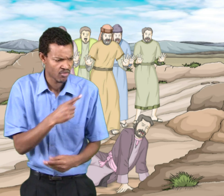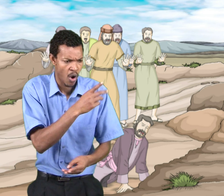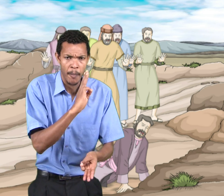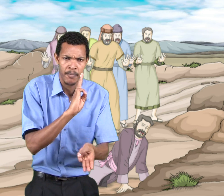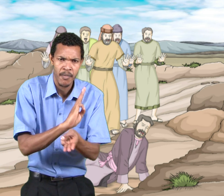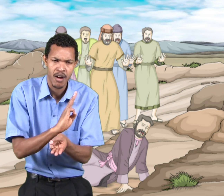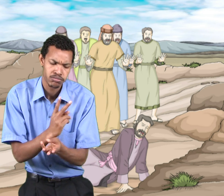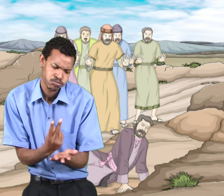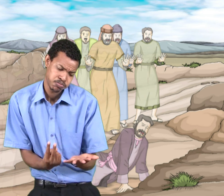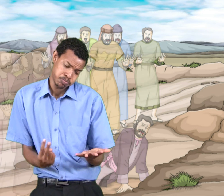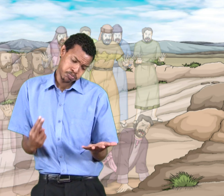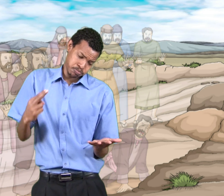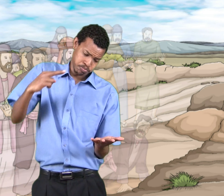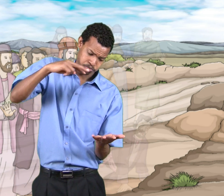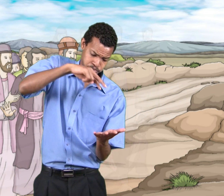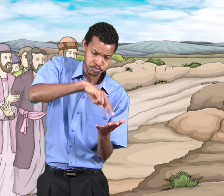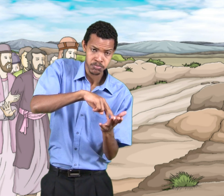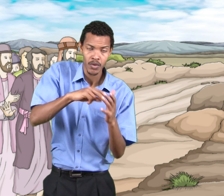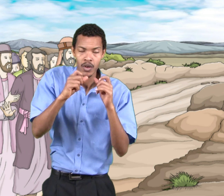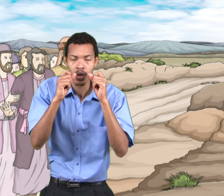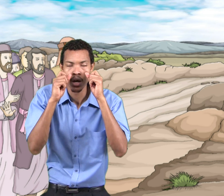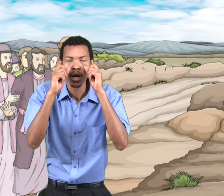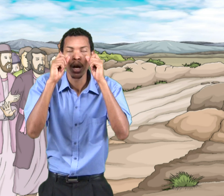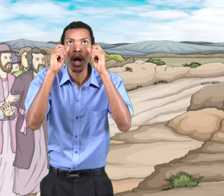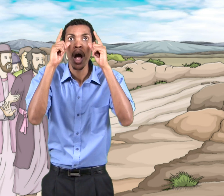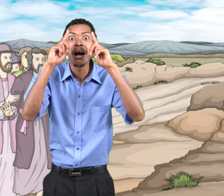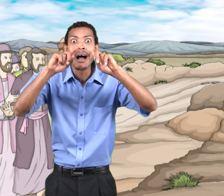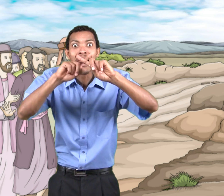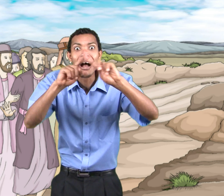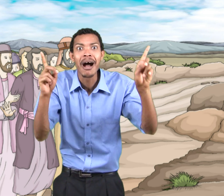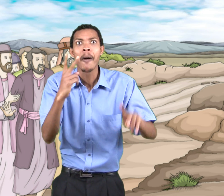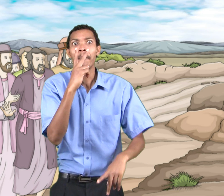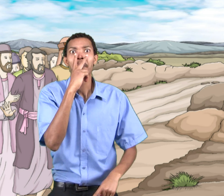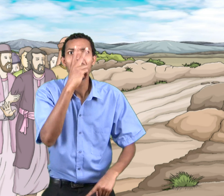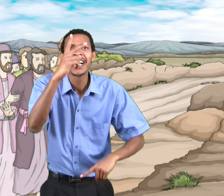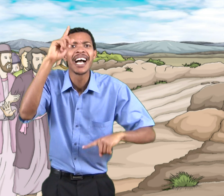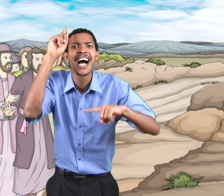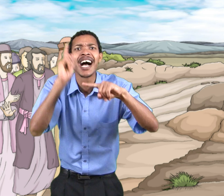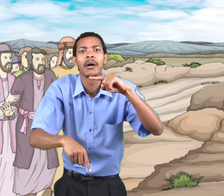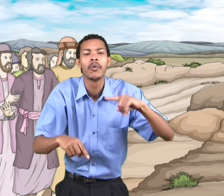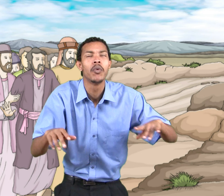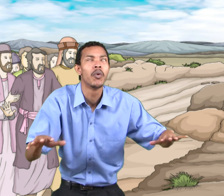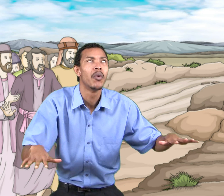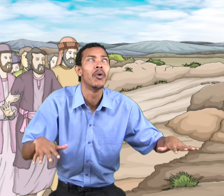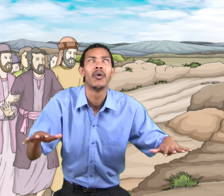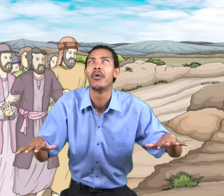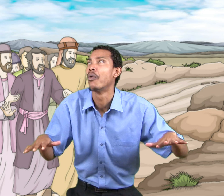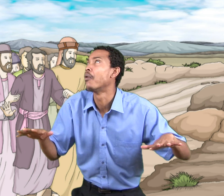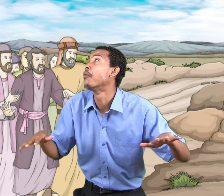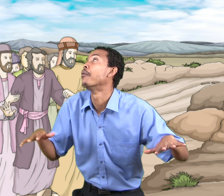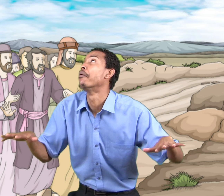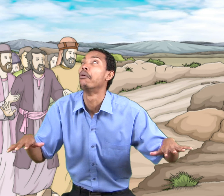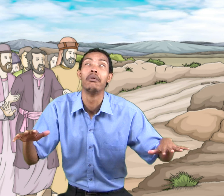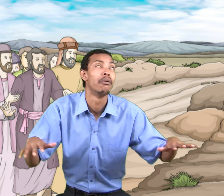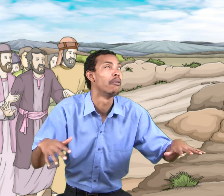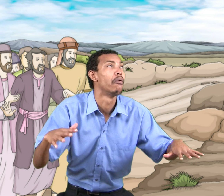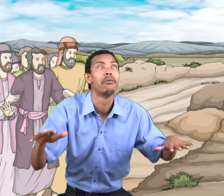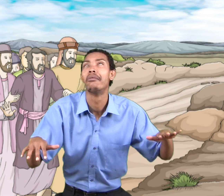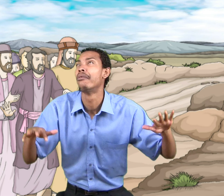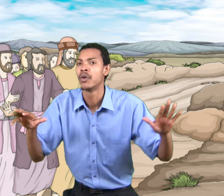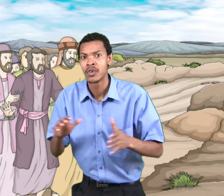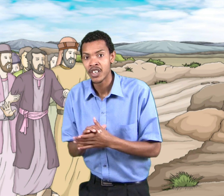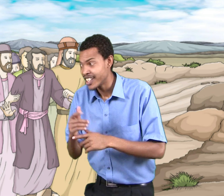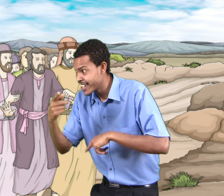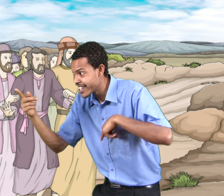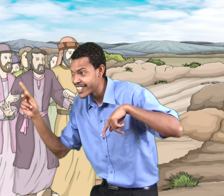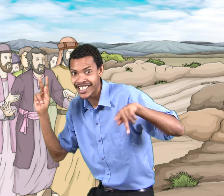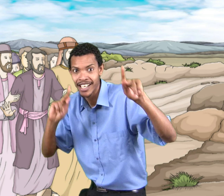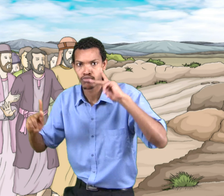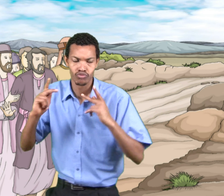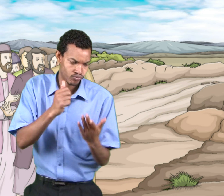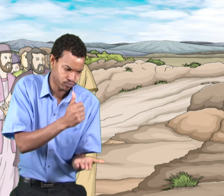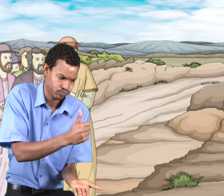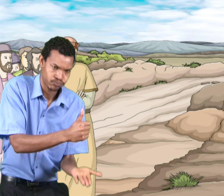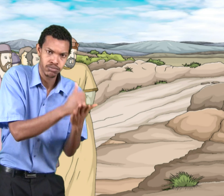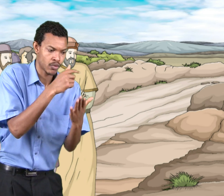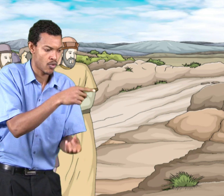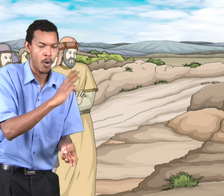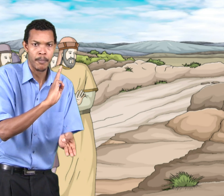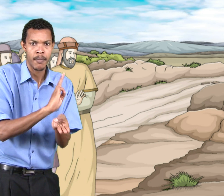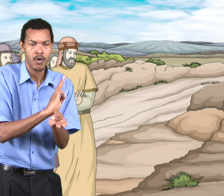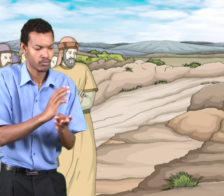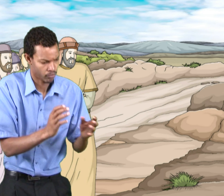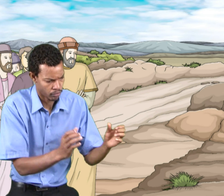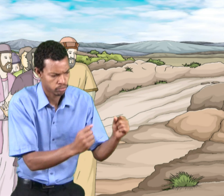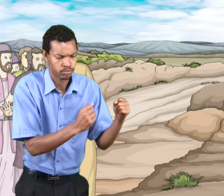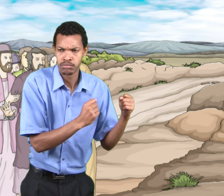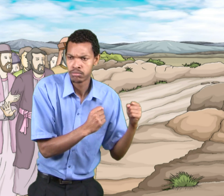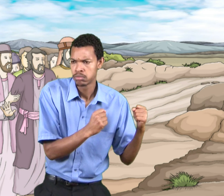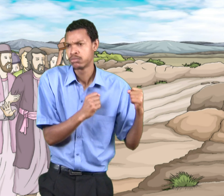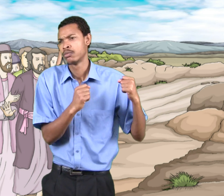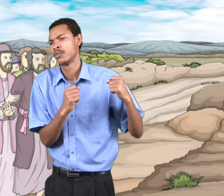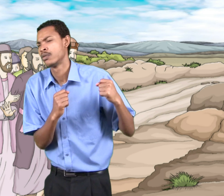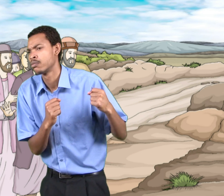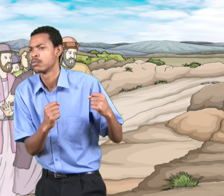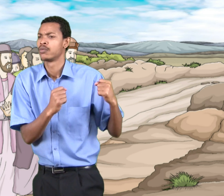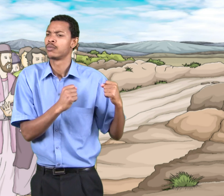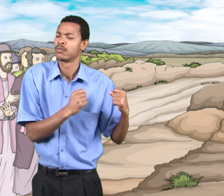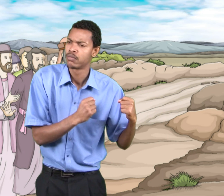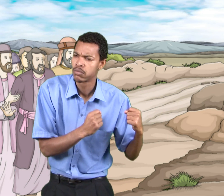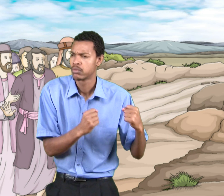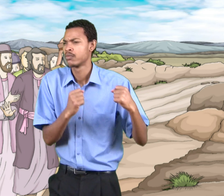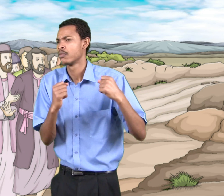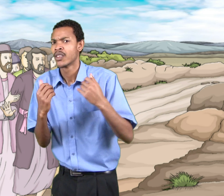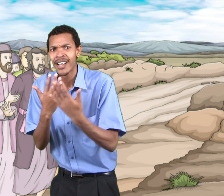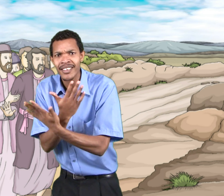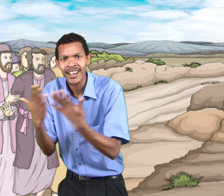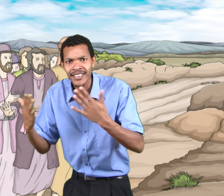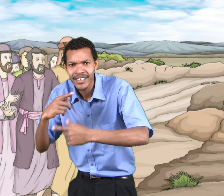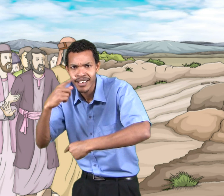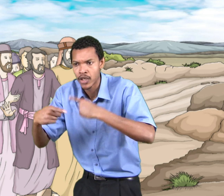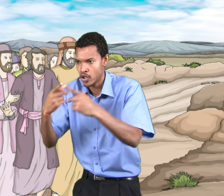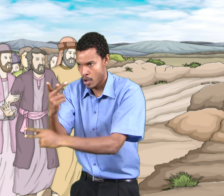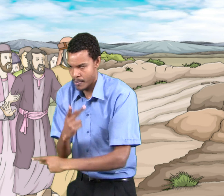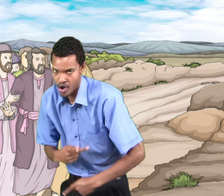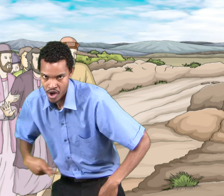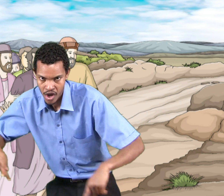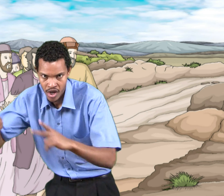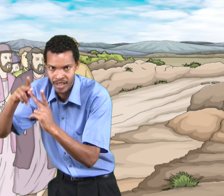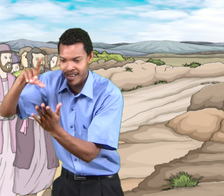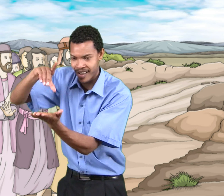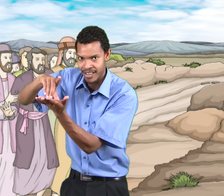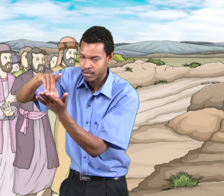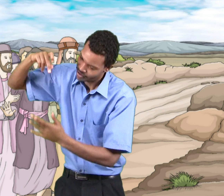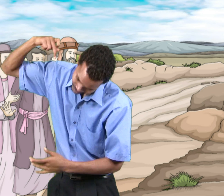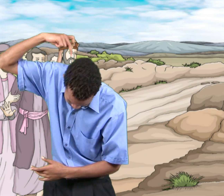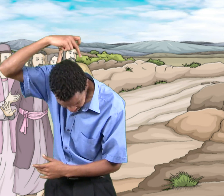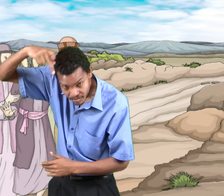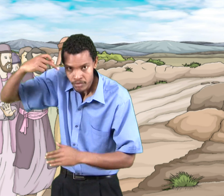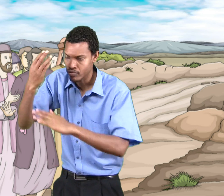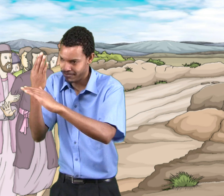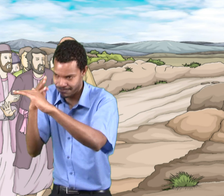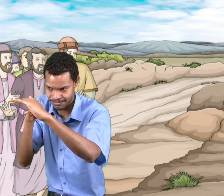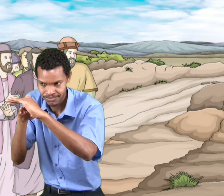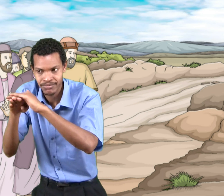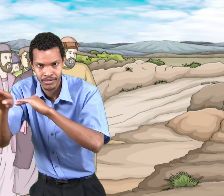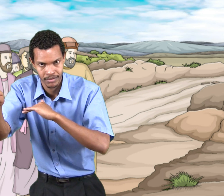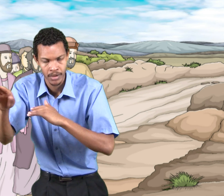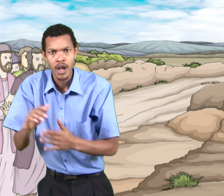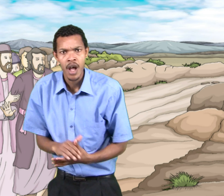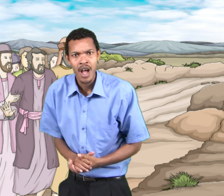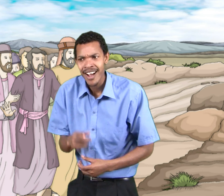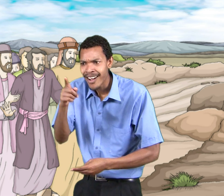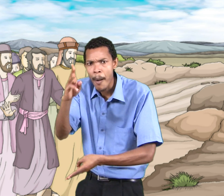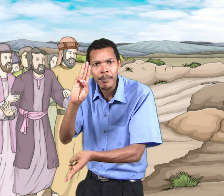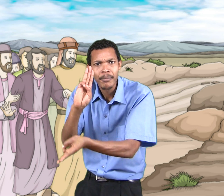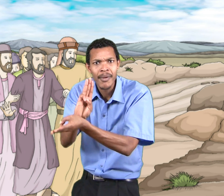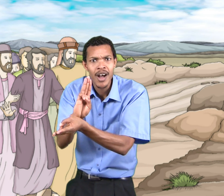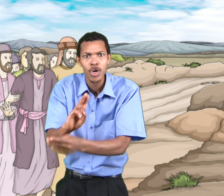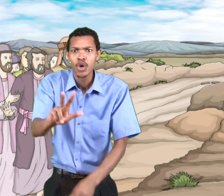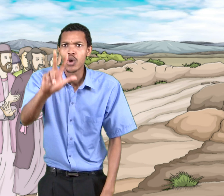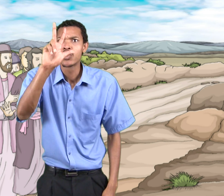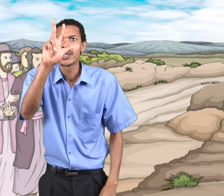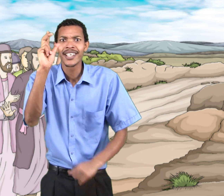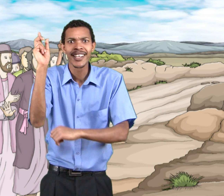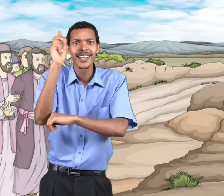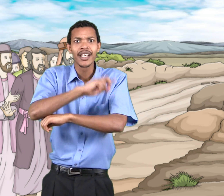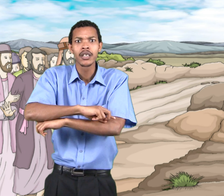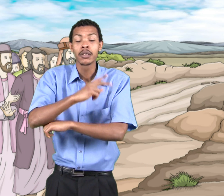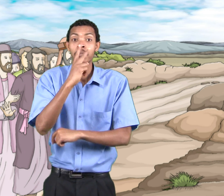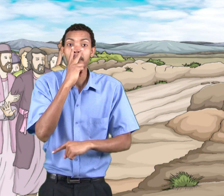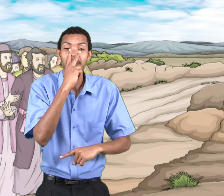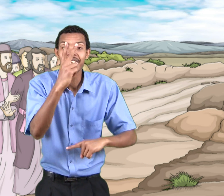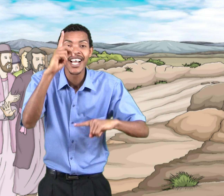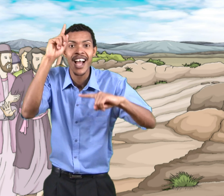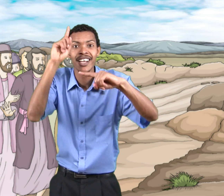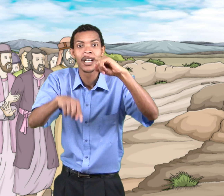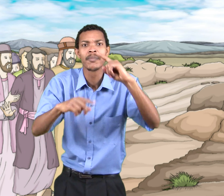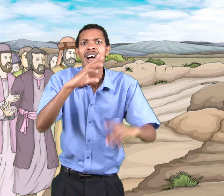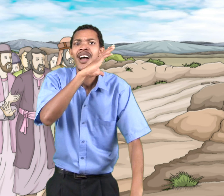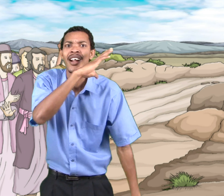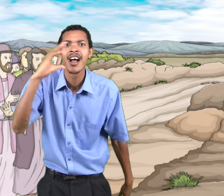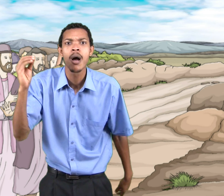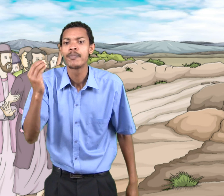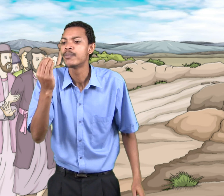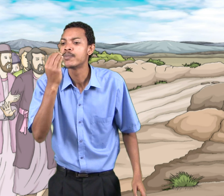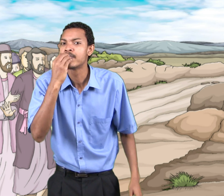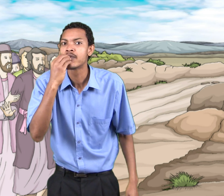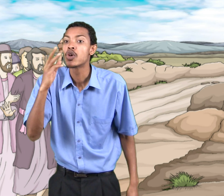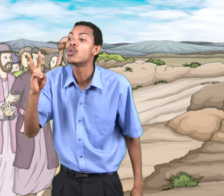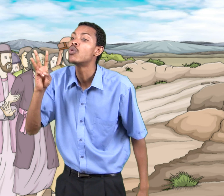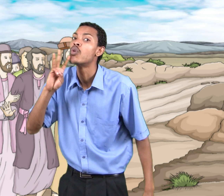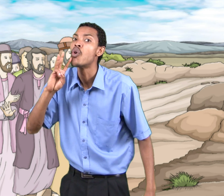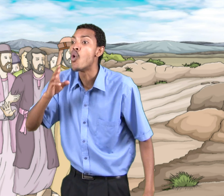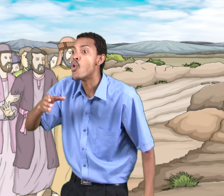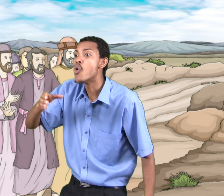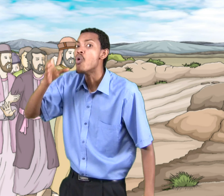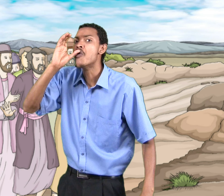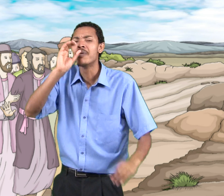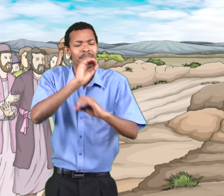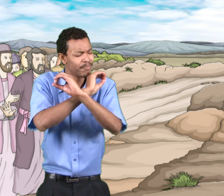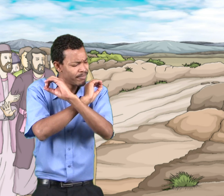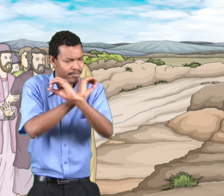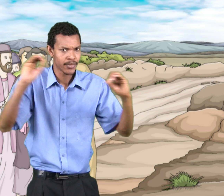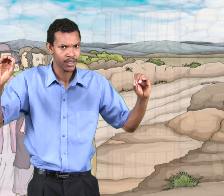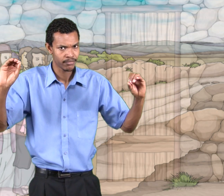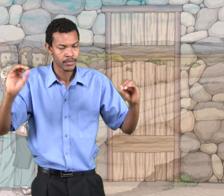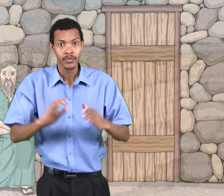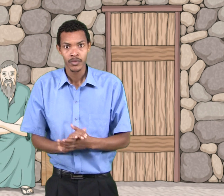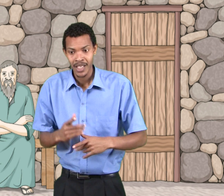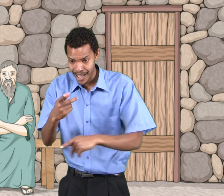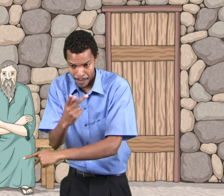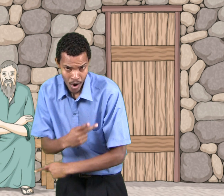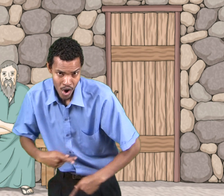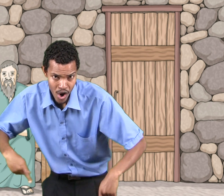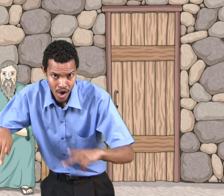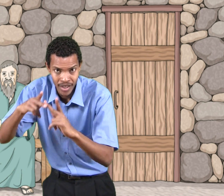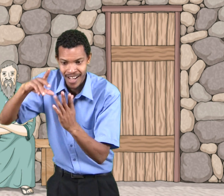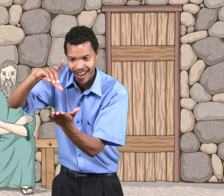So they led him by the hand into Damascus. For three days he was without sight, and he did not eat or drink anything.